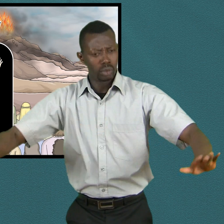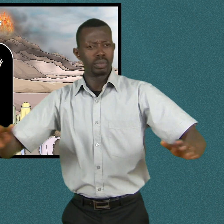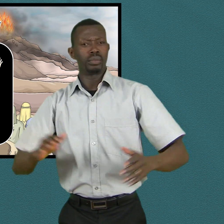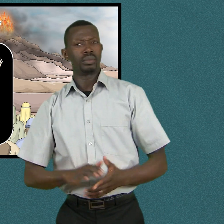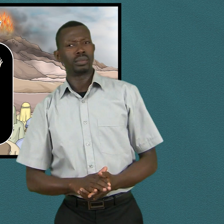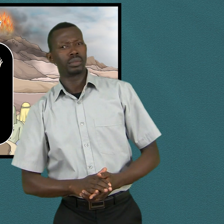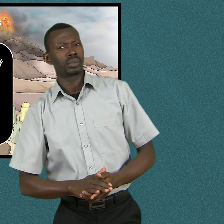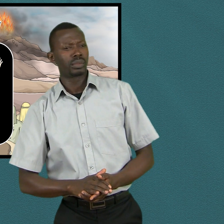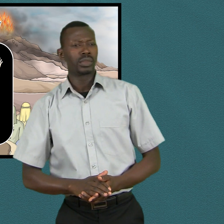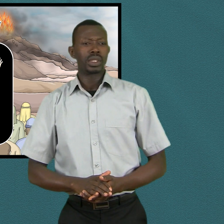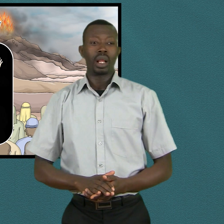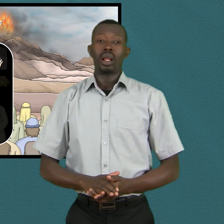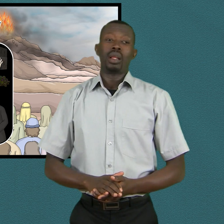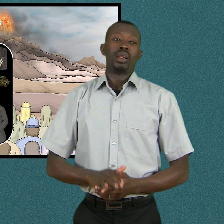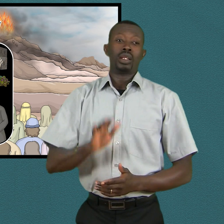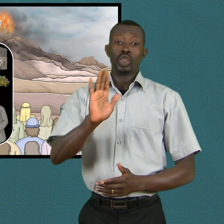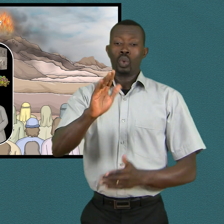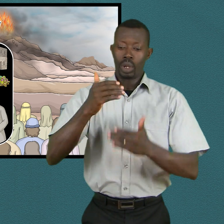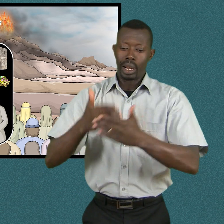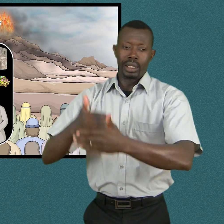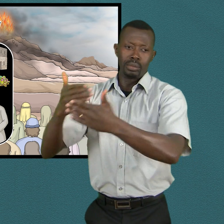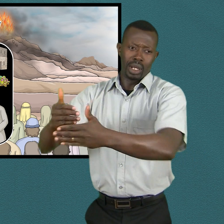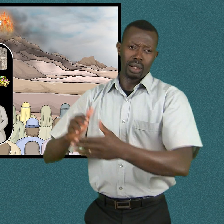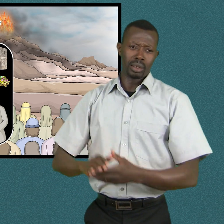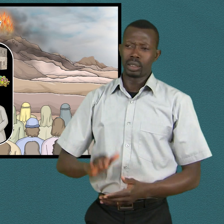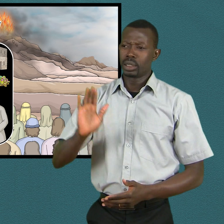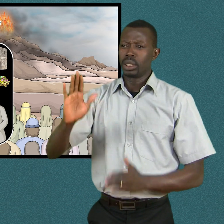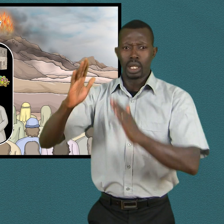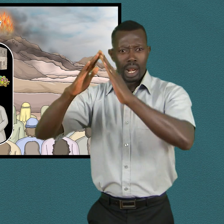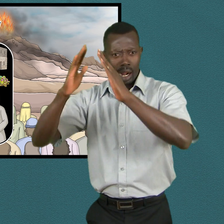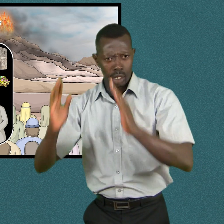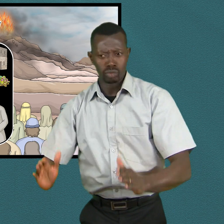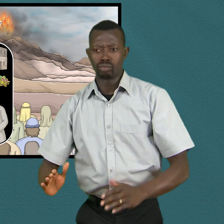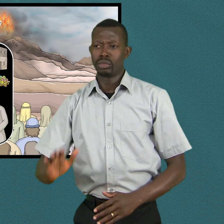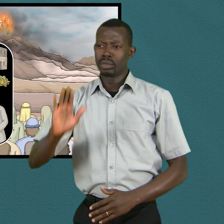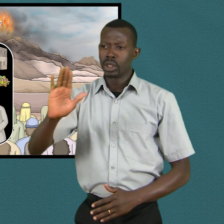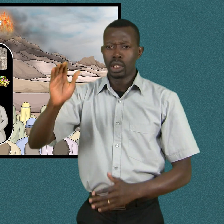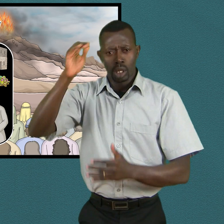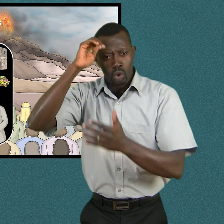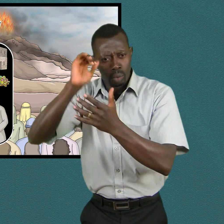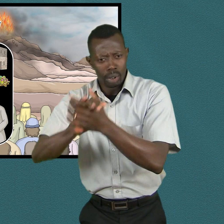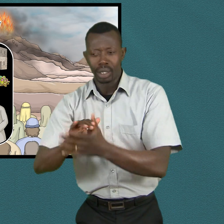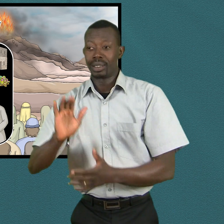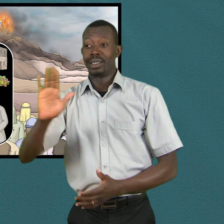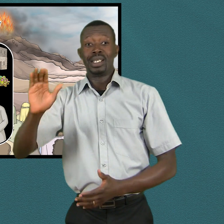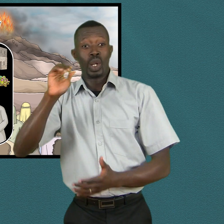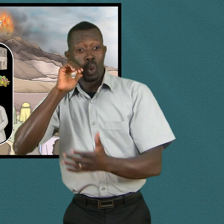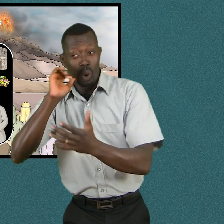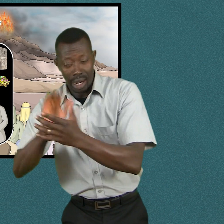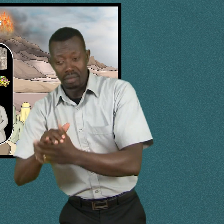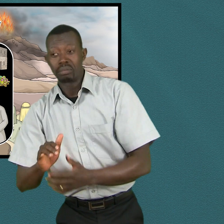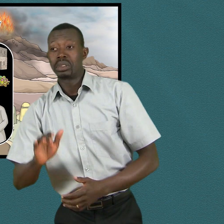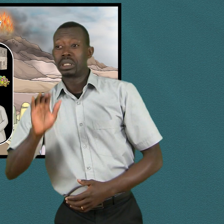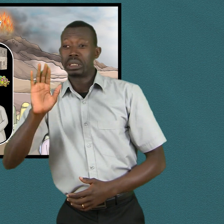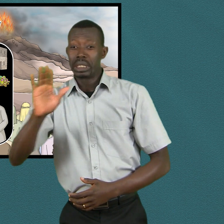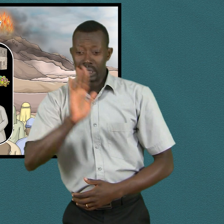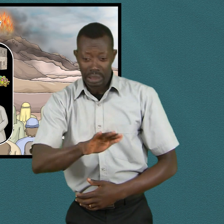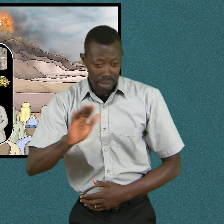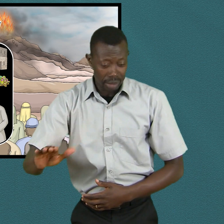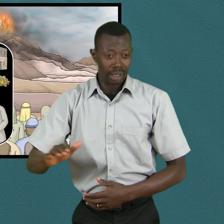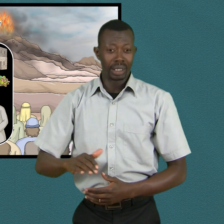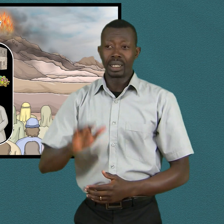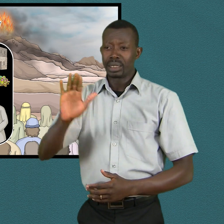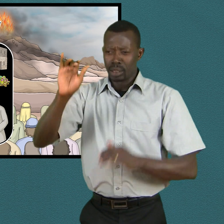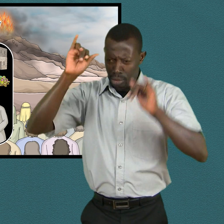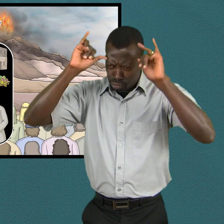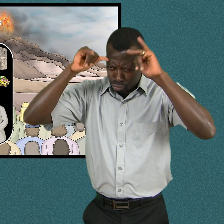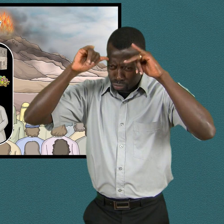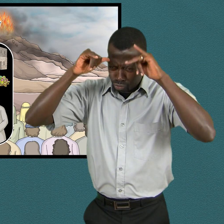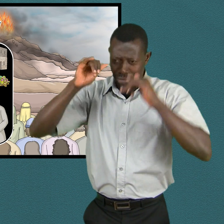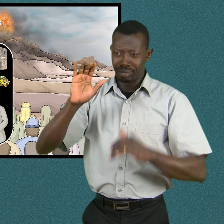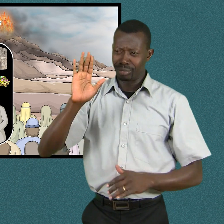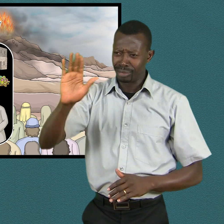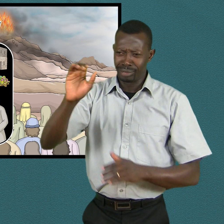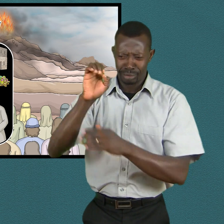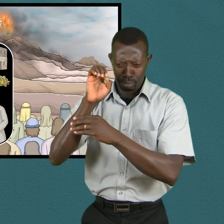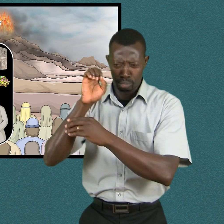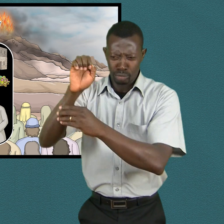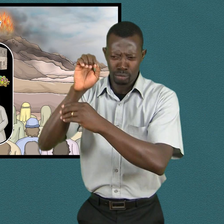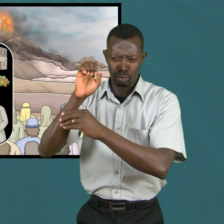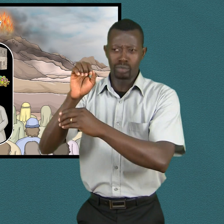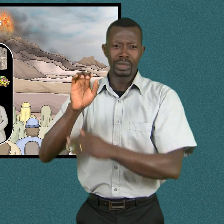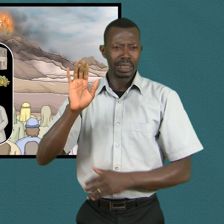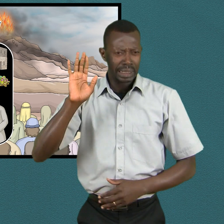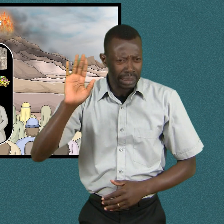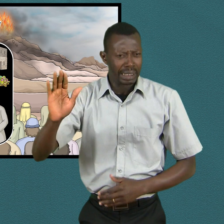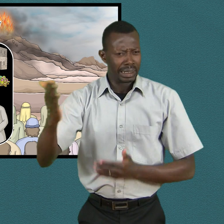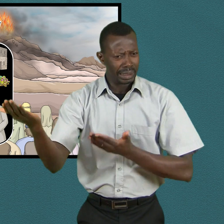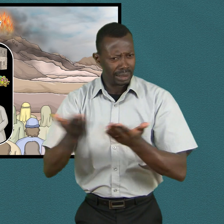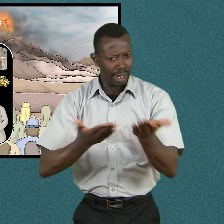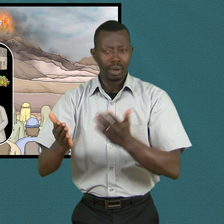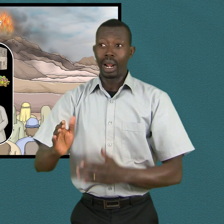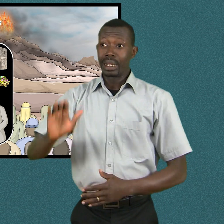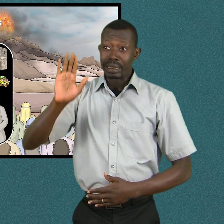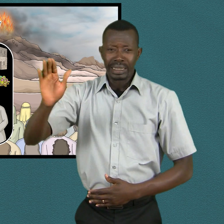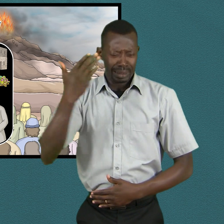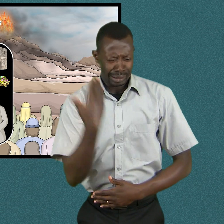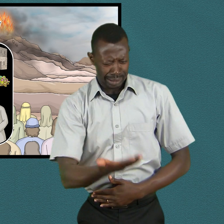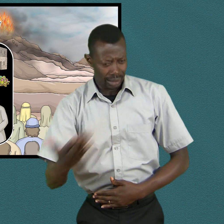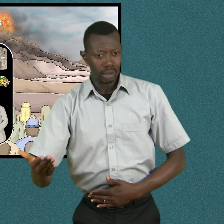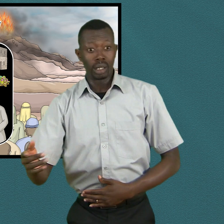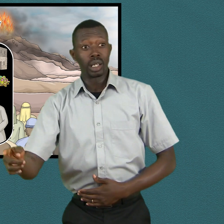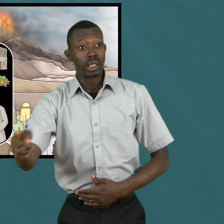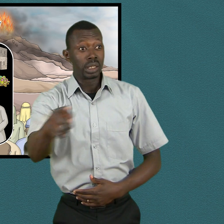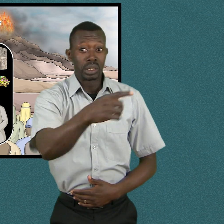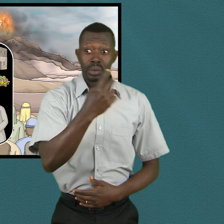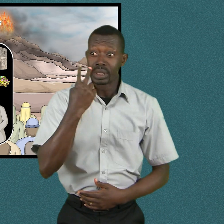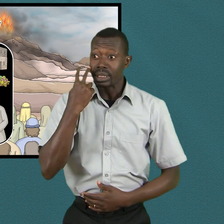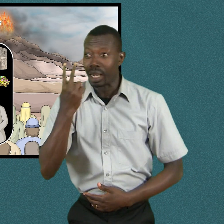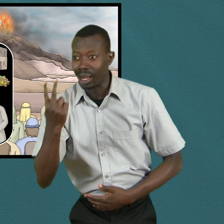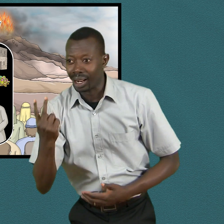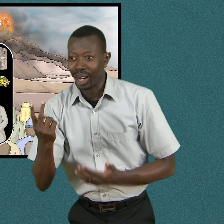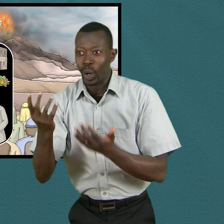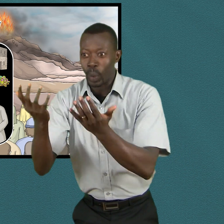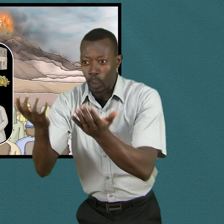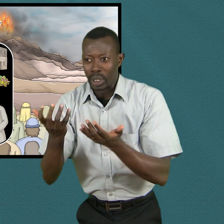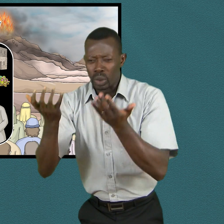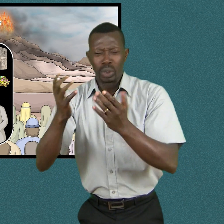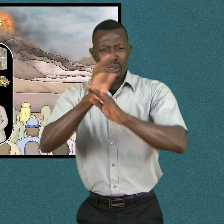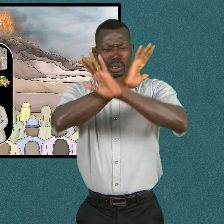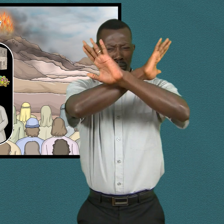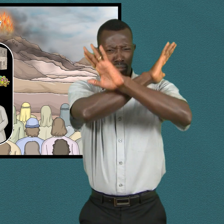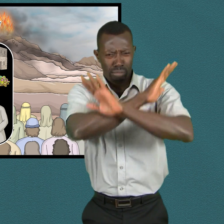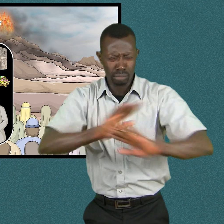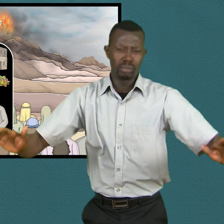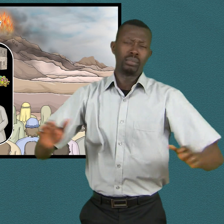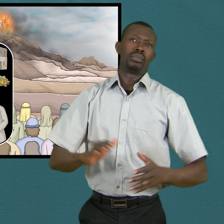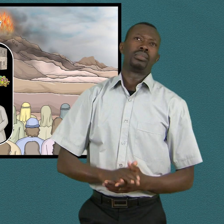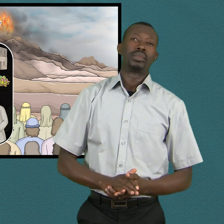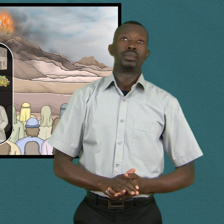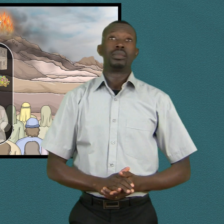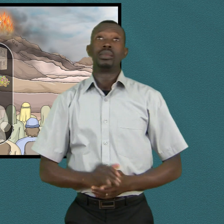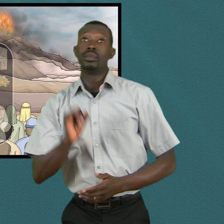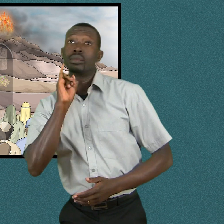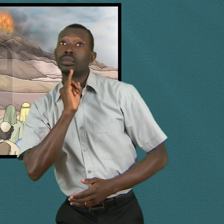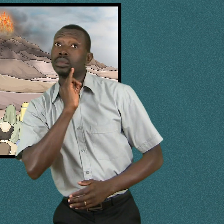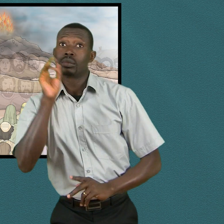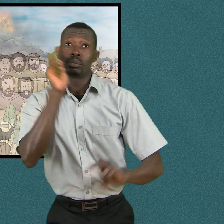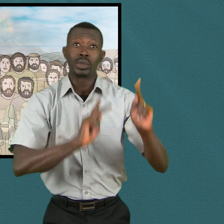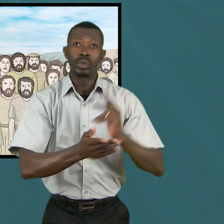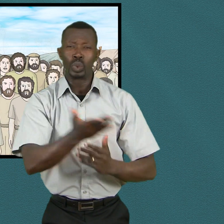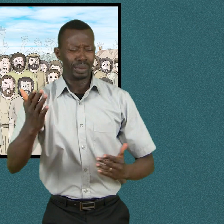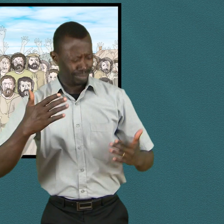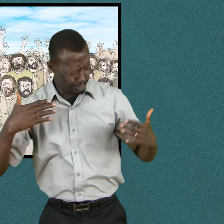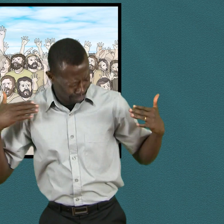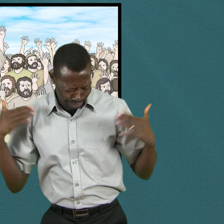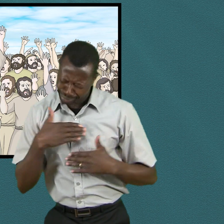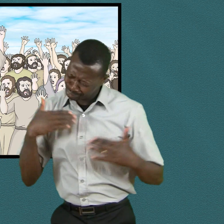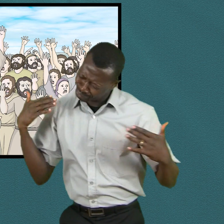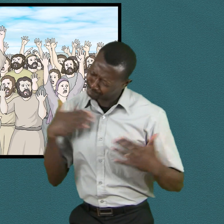You shall not covet your neighbor’s house. You shall not covet your neighbor’s wife, or his manservant or maidservant, or his ox or donkey, or anything that belongs to your neighbor.”